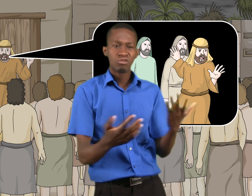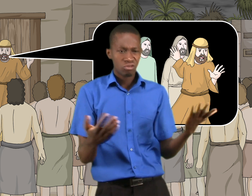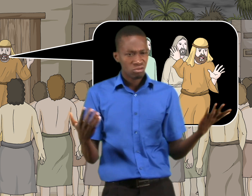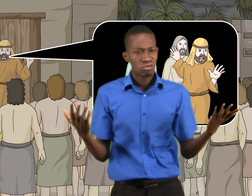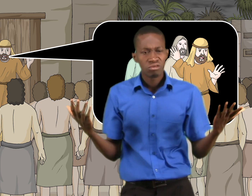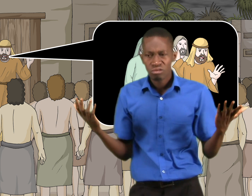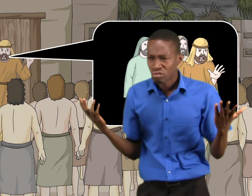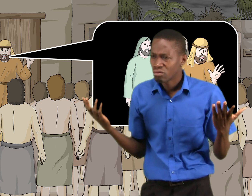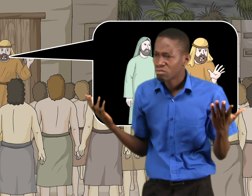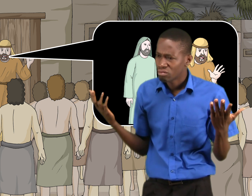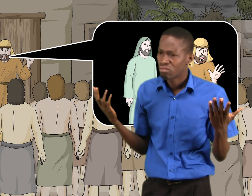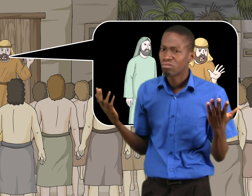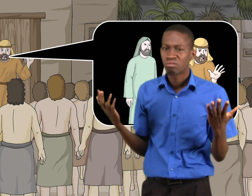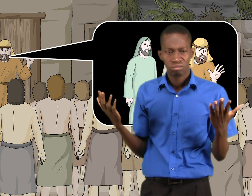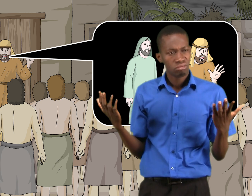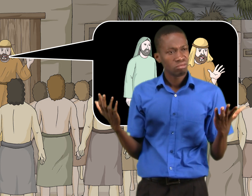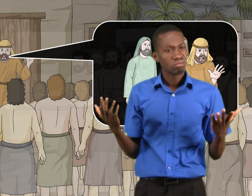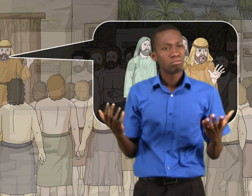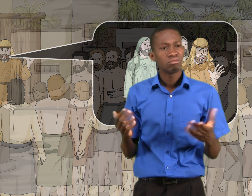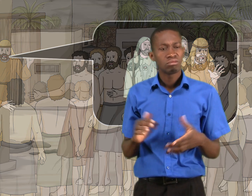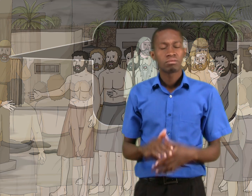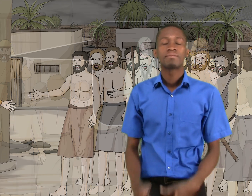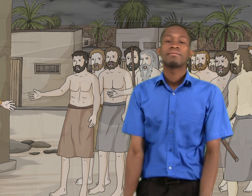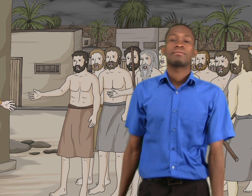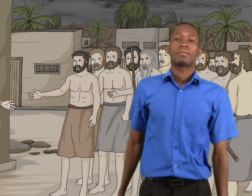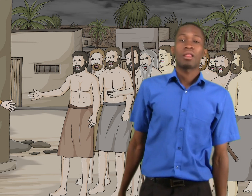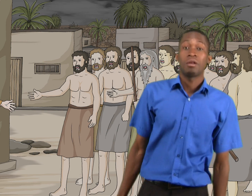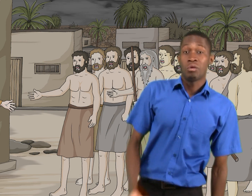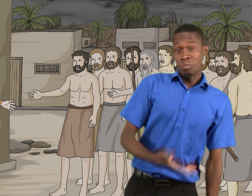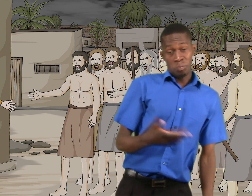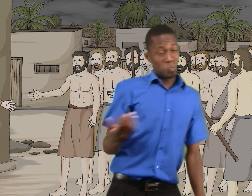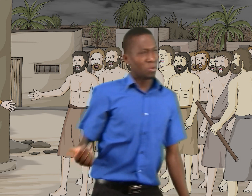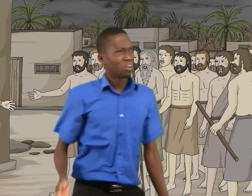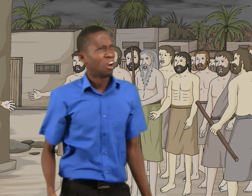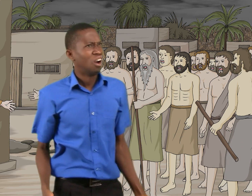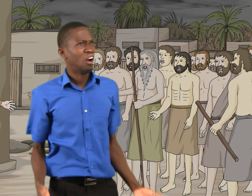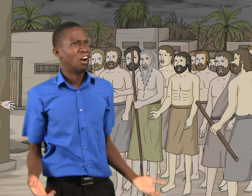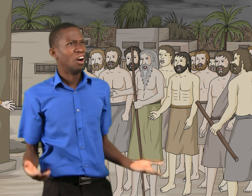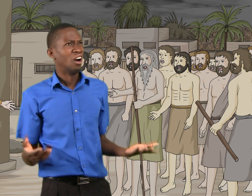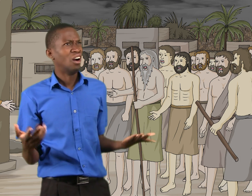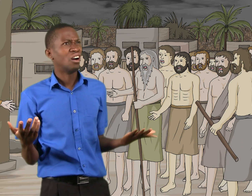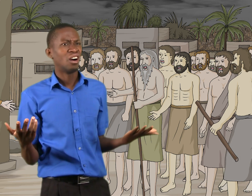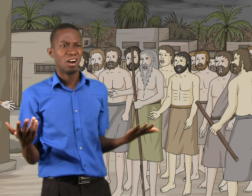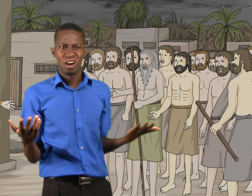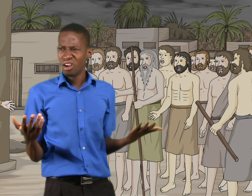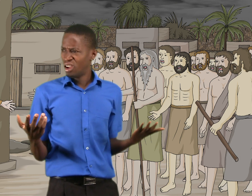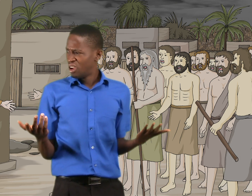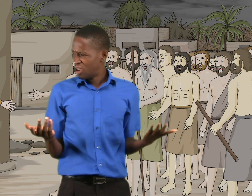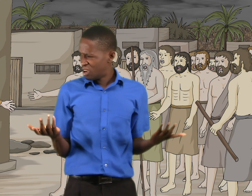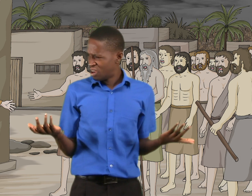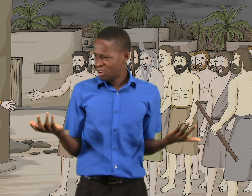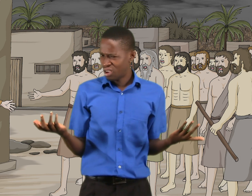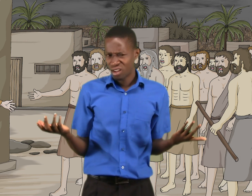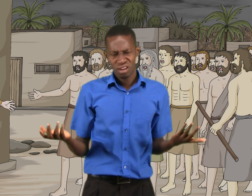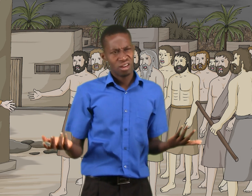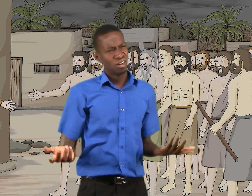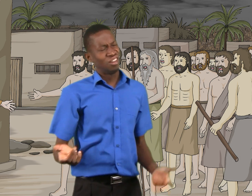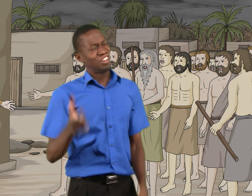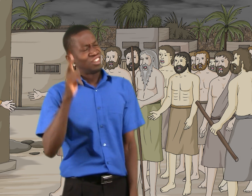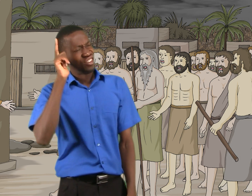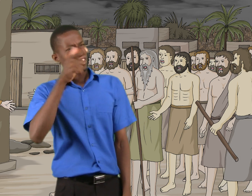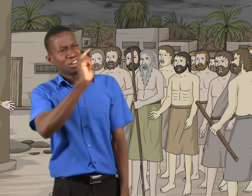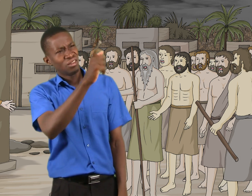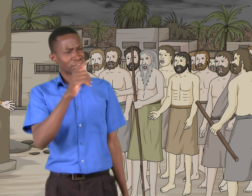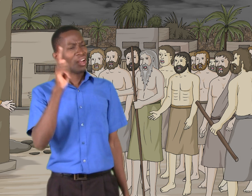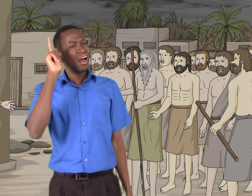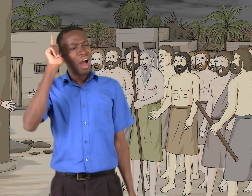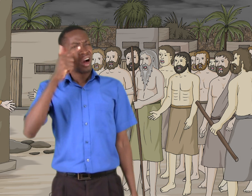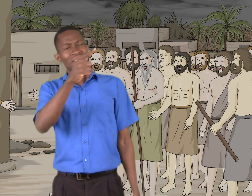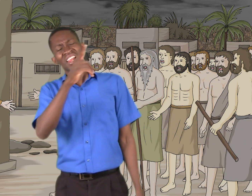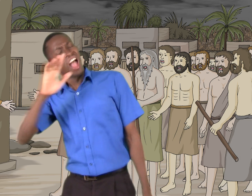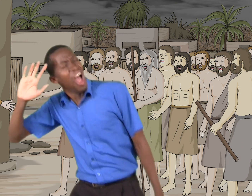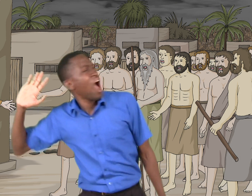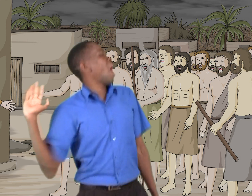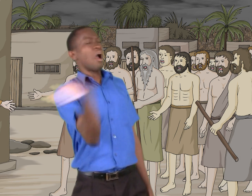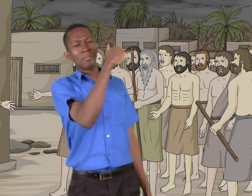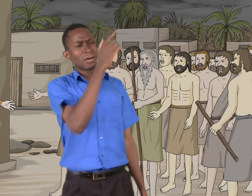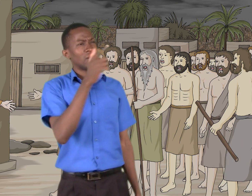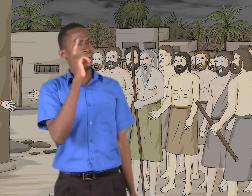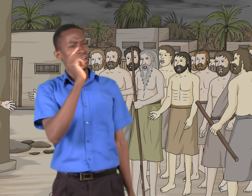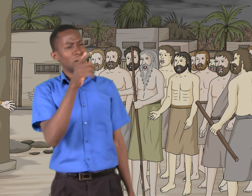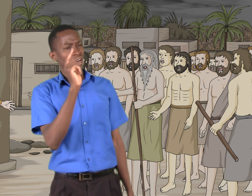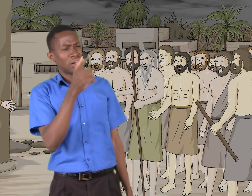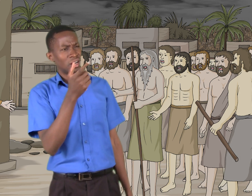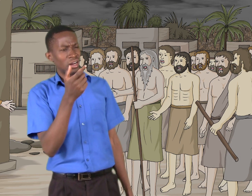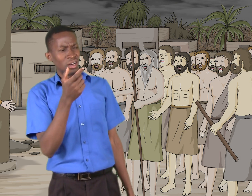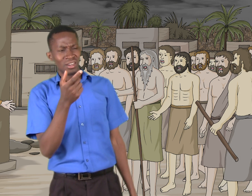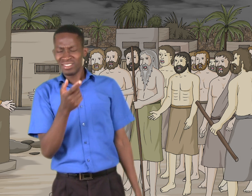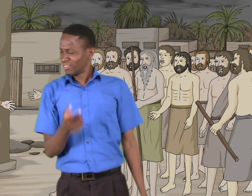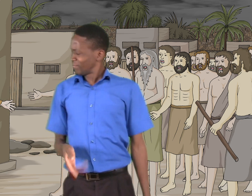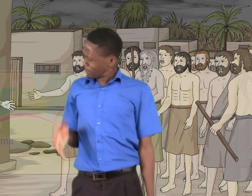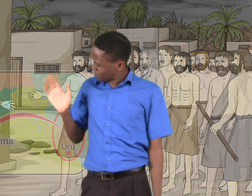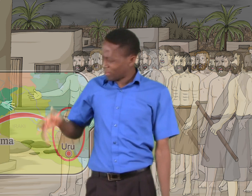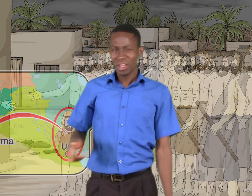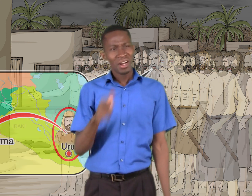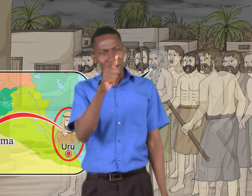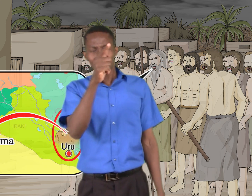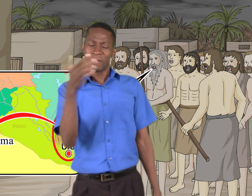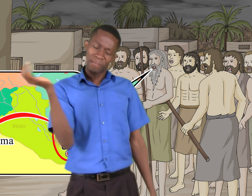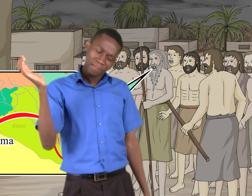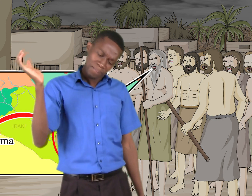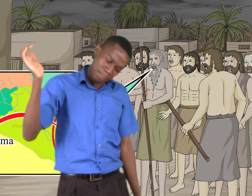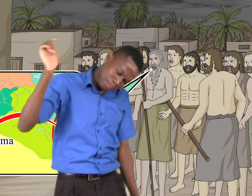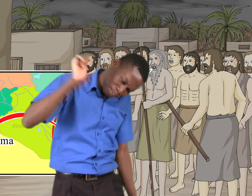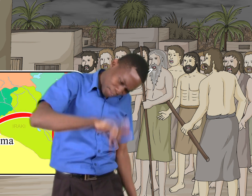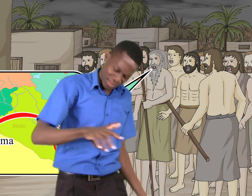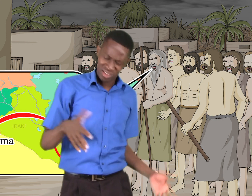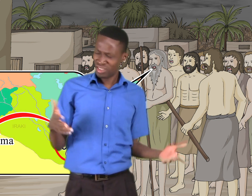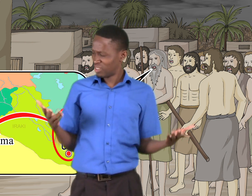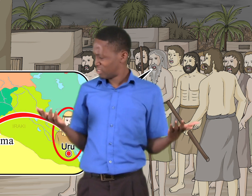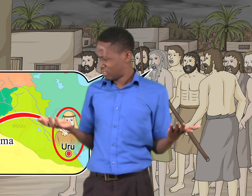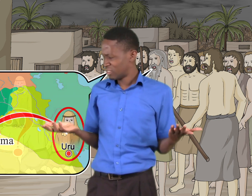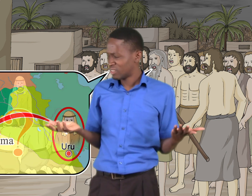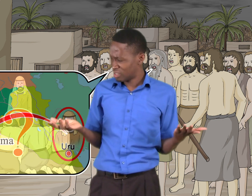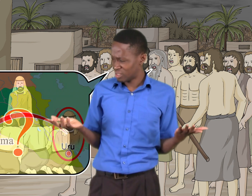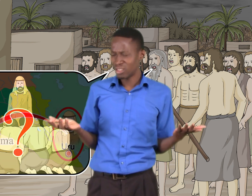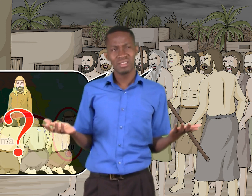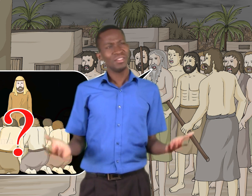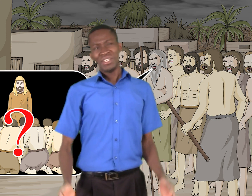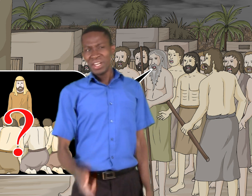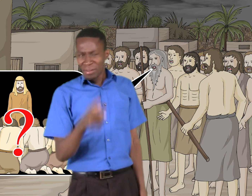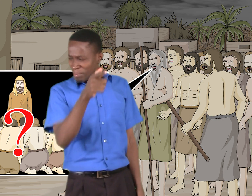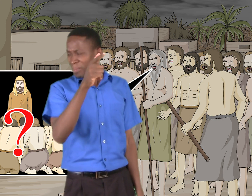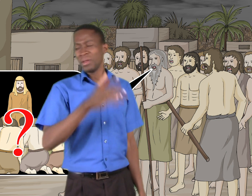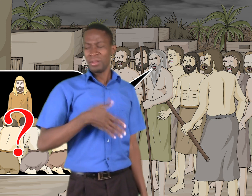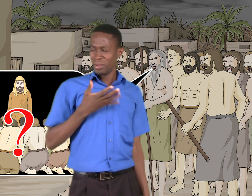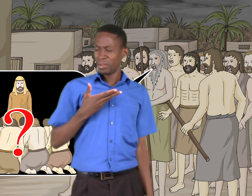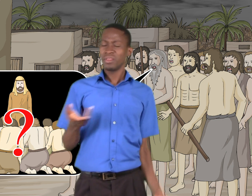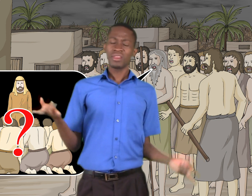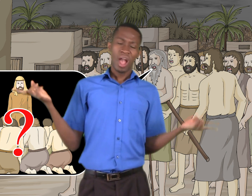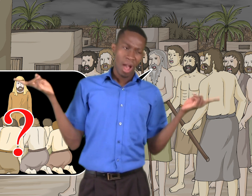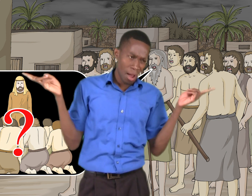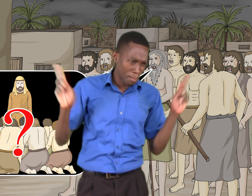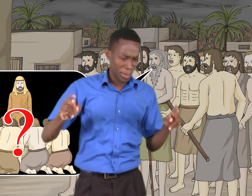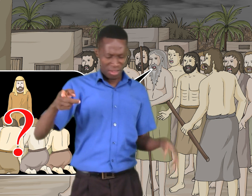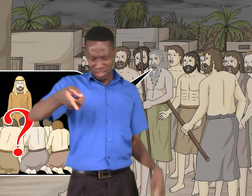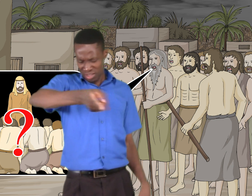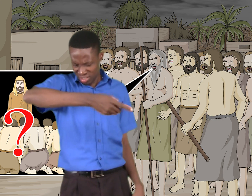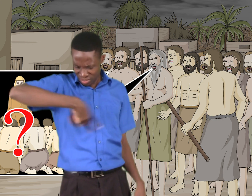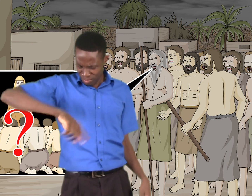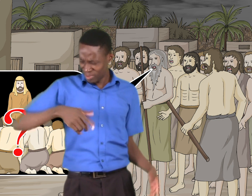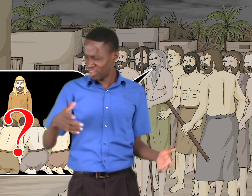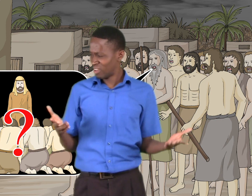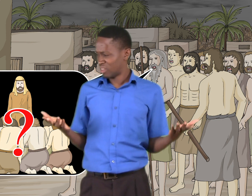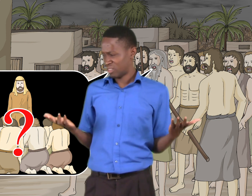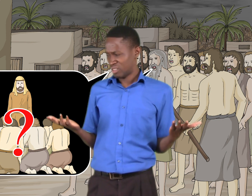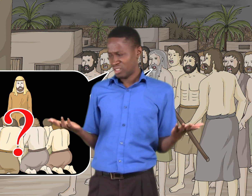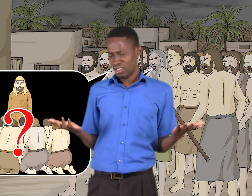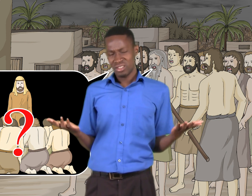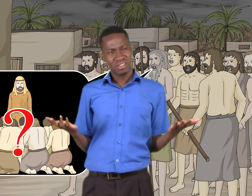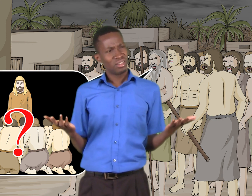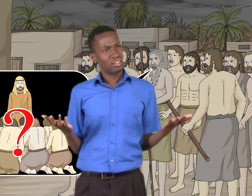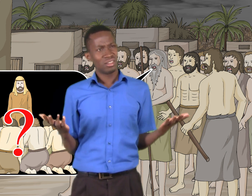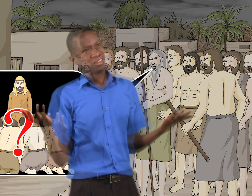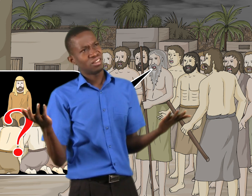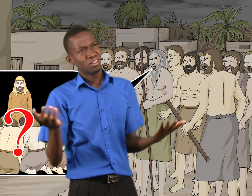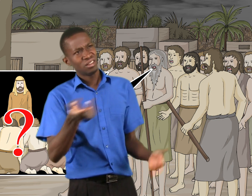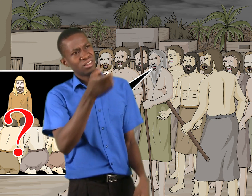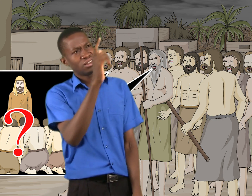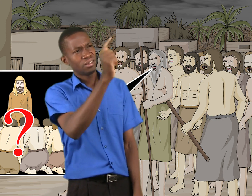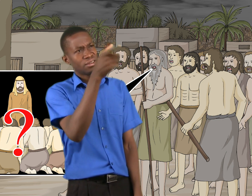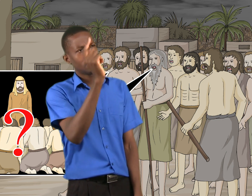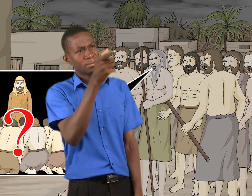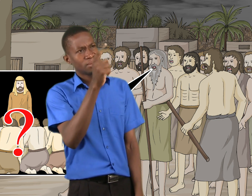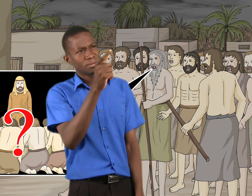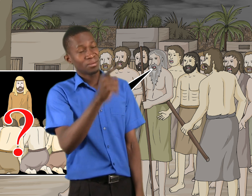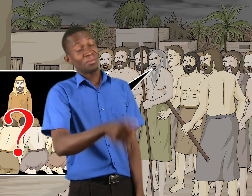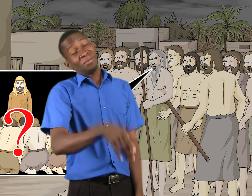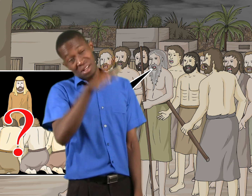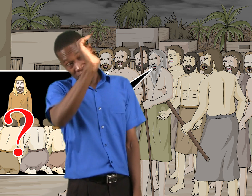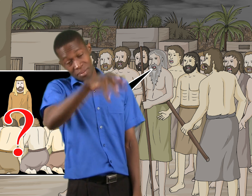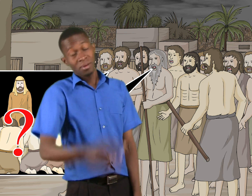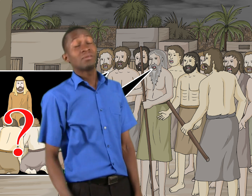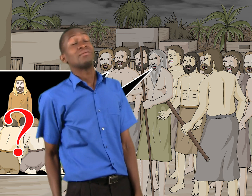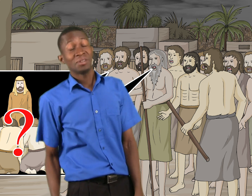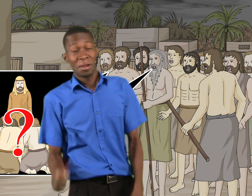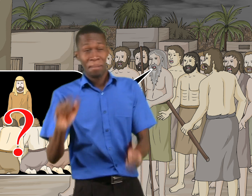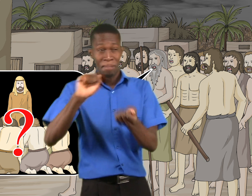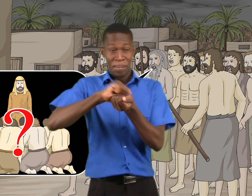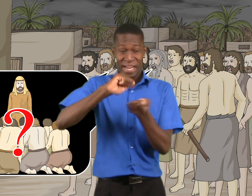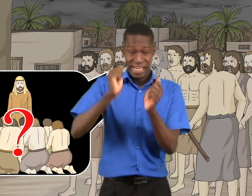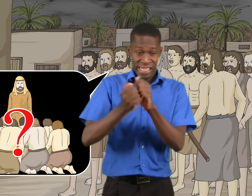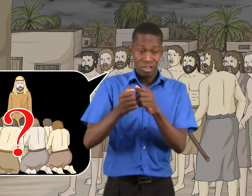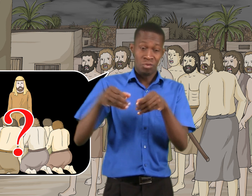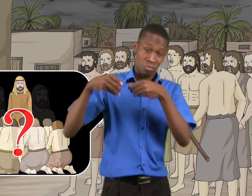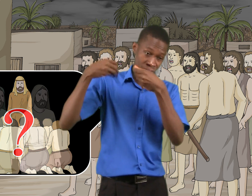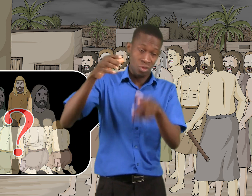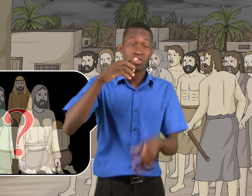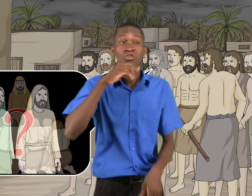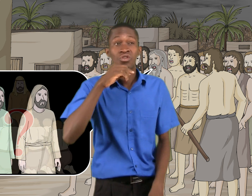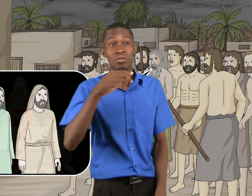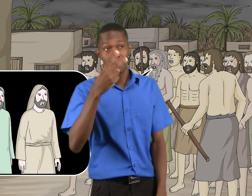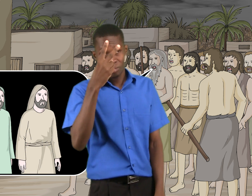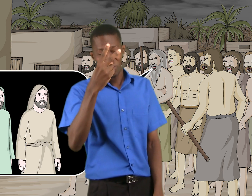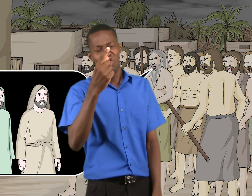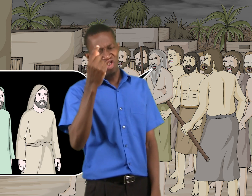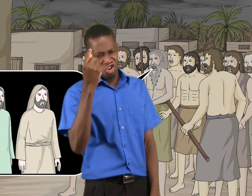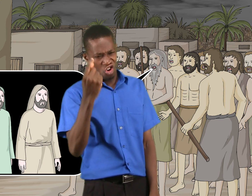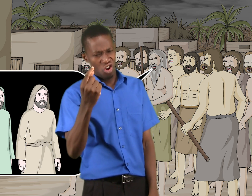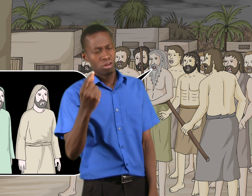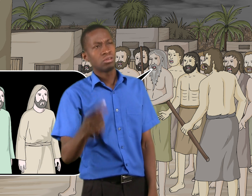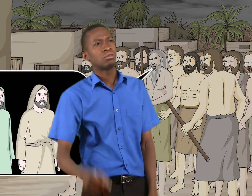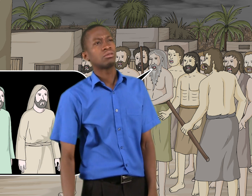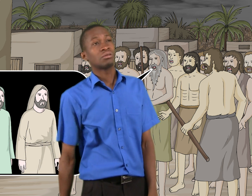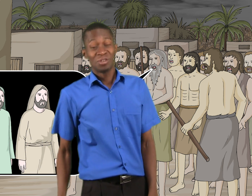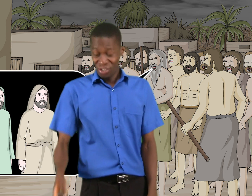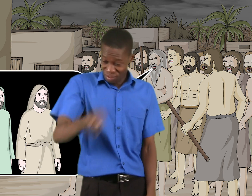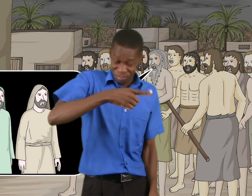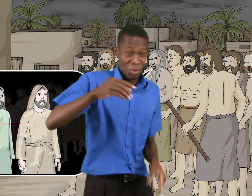“Get out of the way!” they replied. And they declared, “This one came here as a foreigner, and he is already acting like a judge!